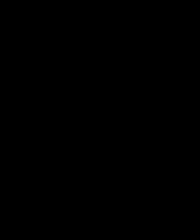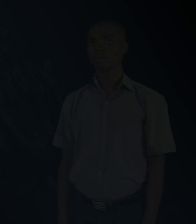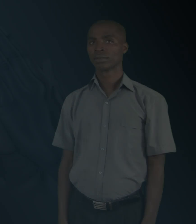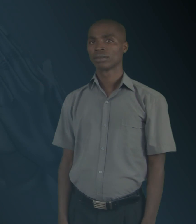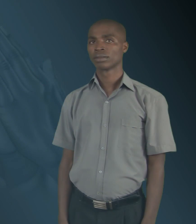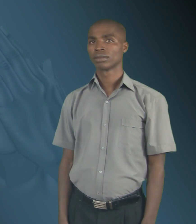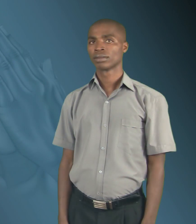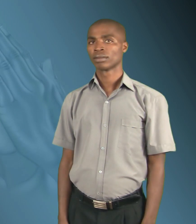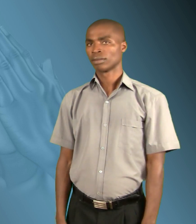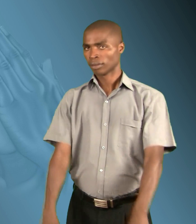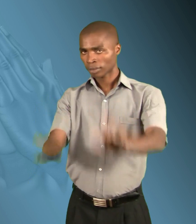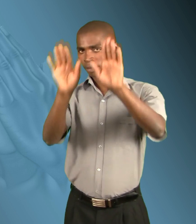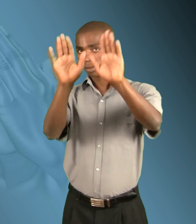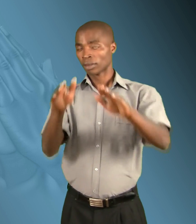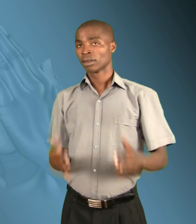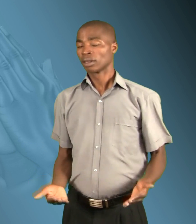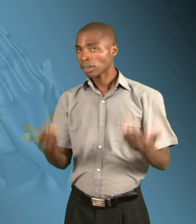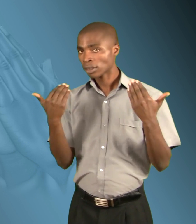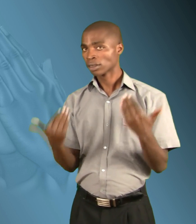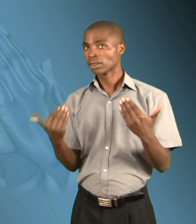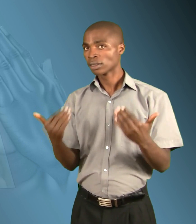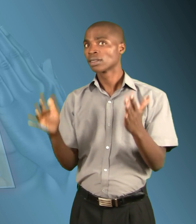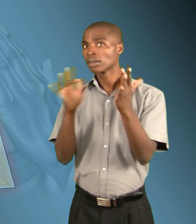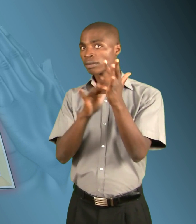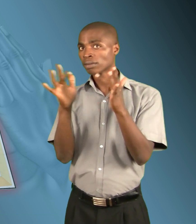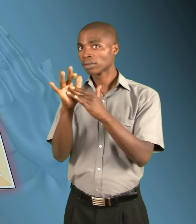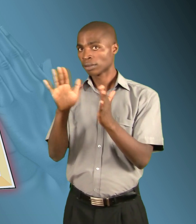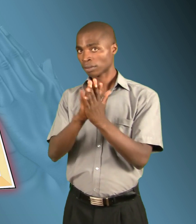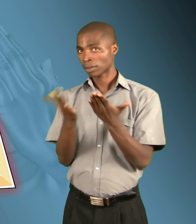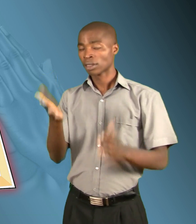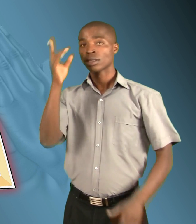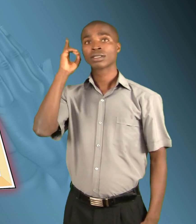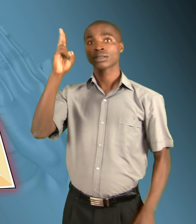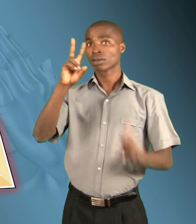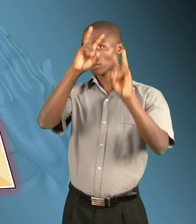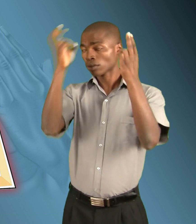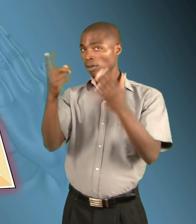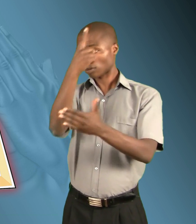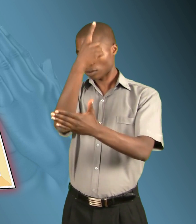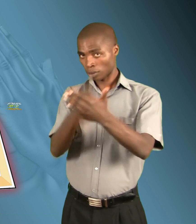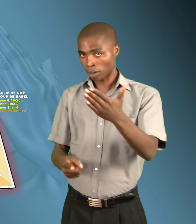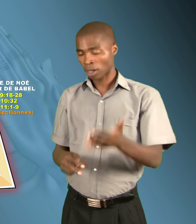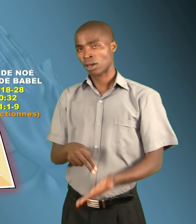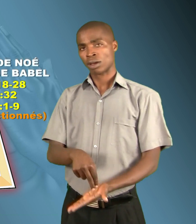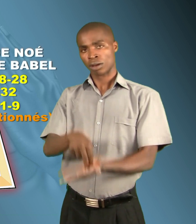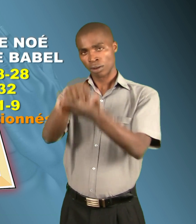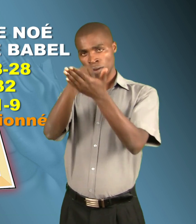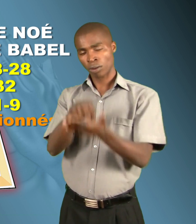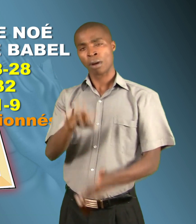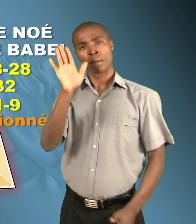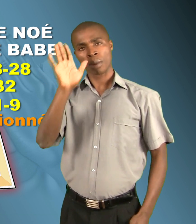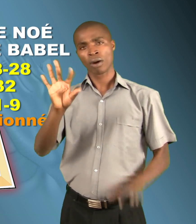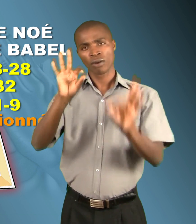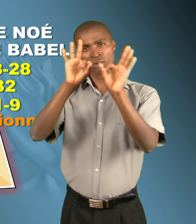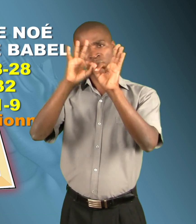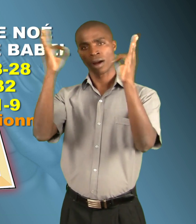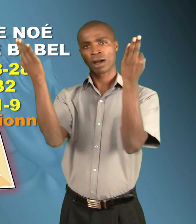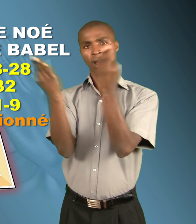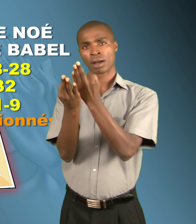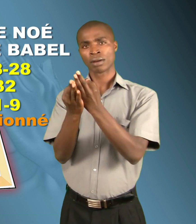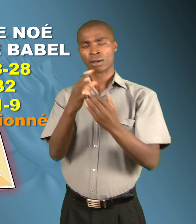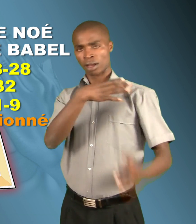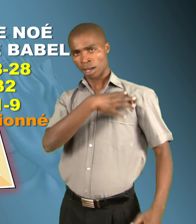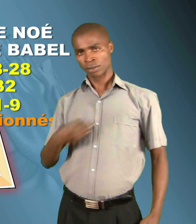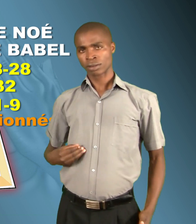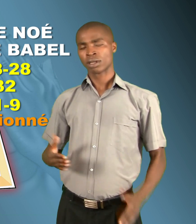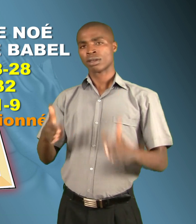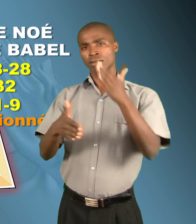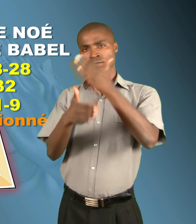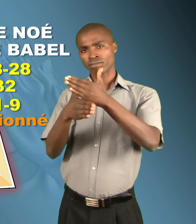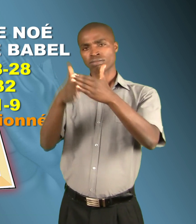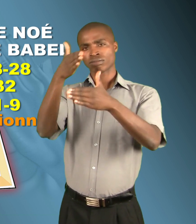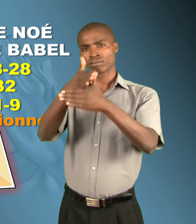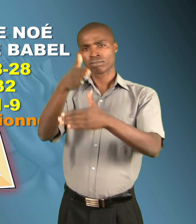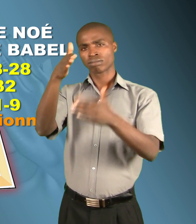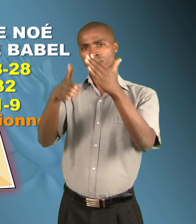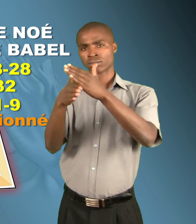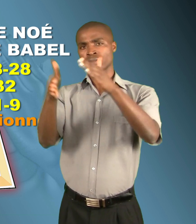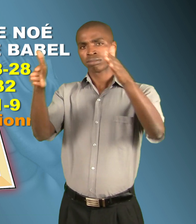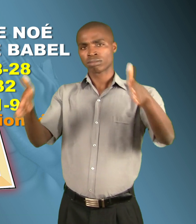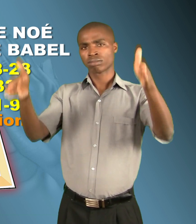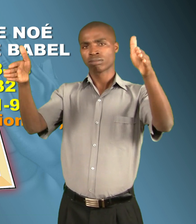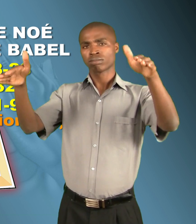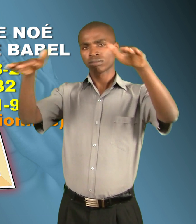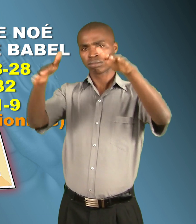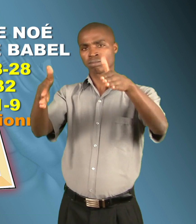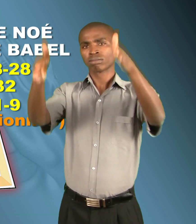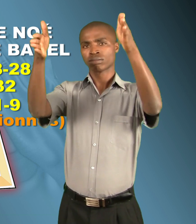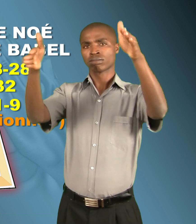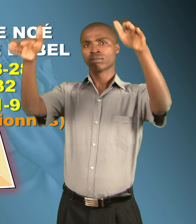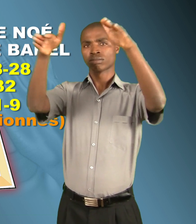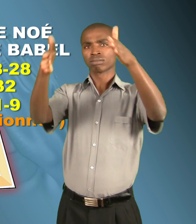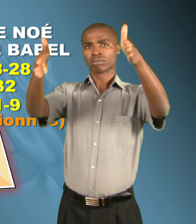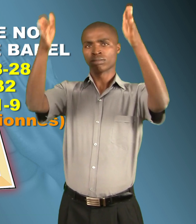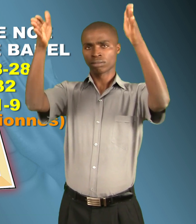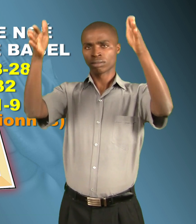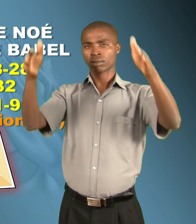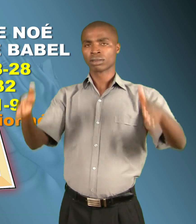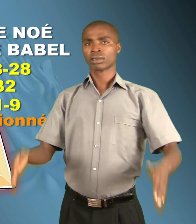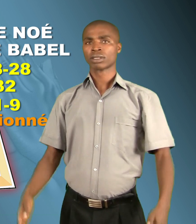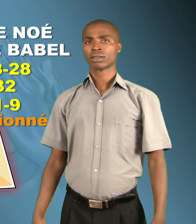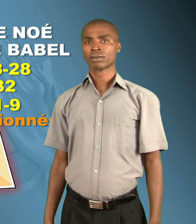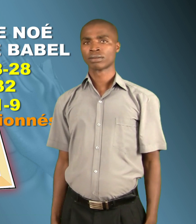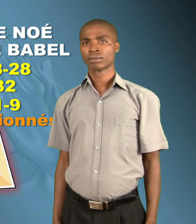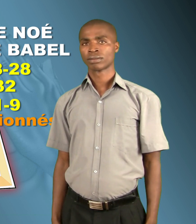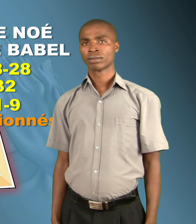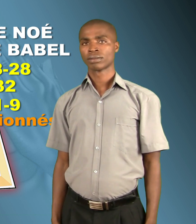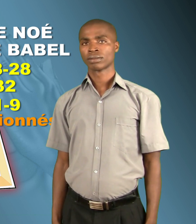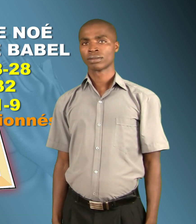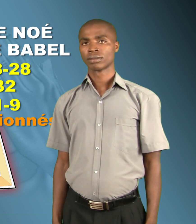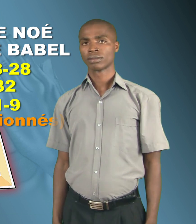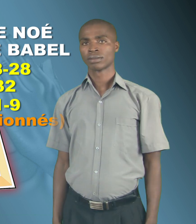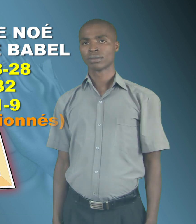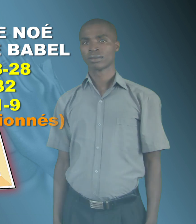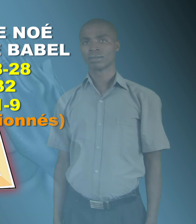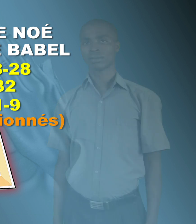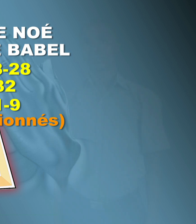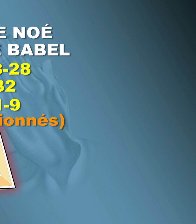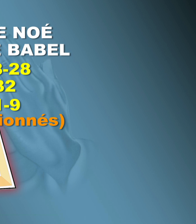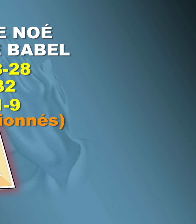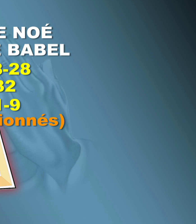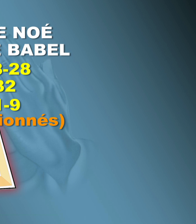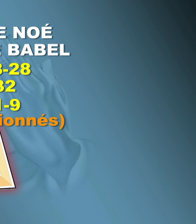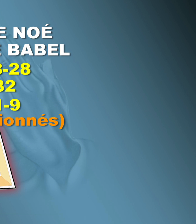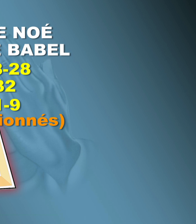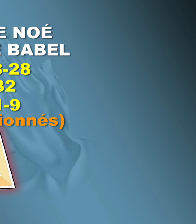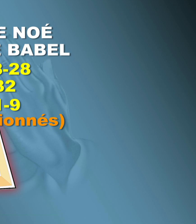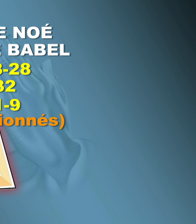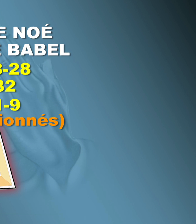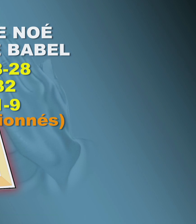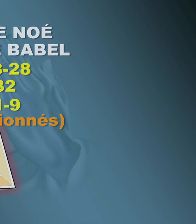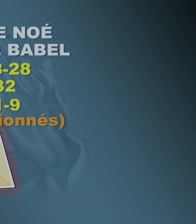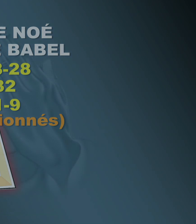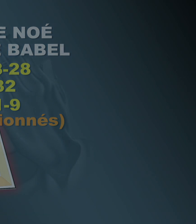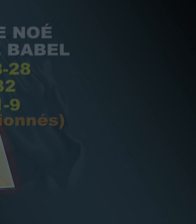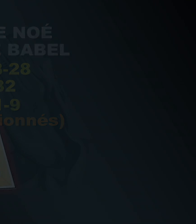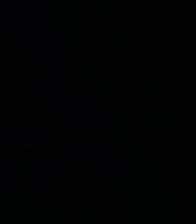Noah and his family - tower of Babel